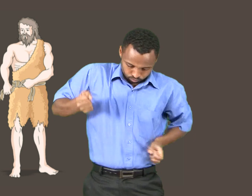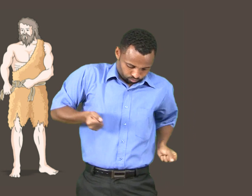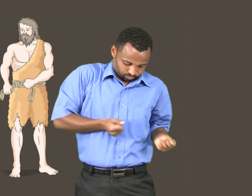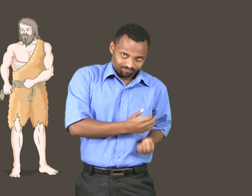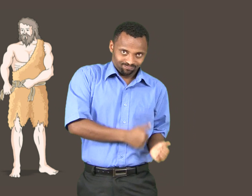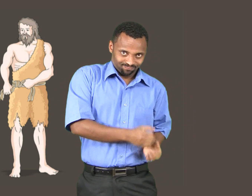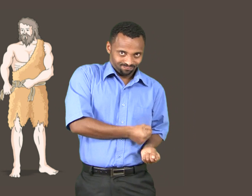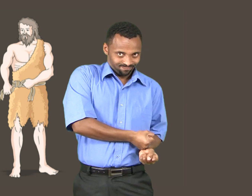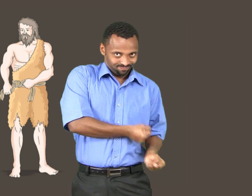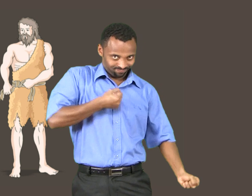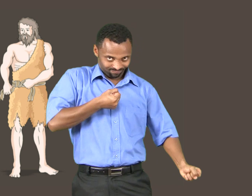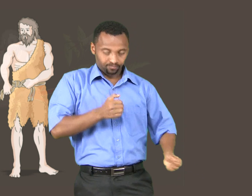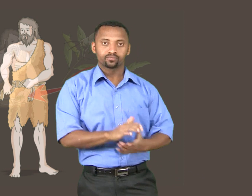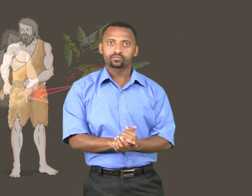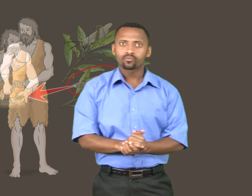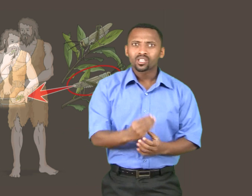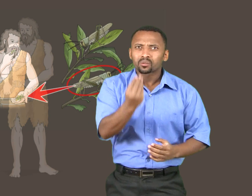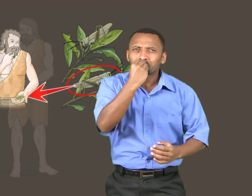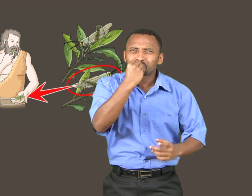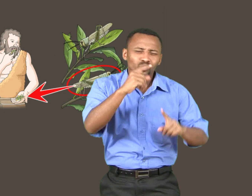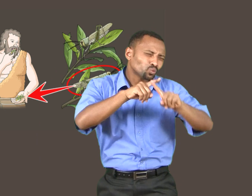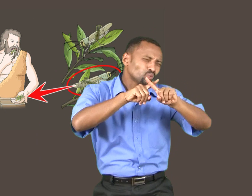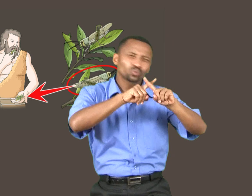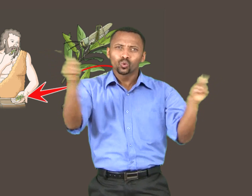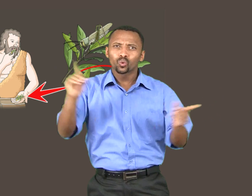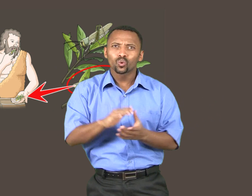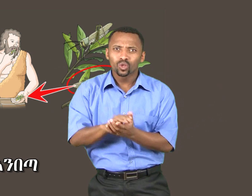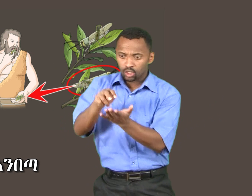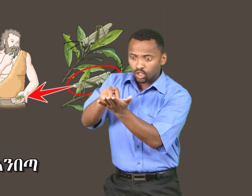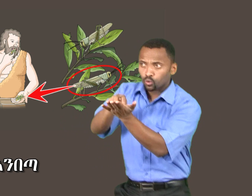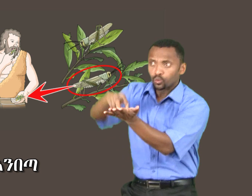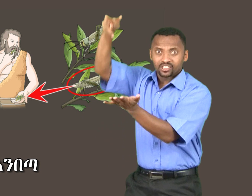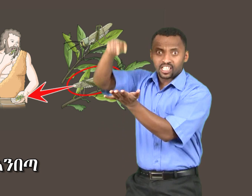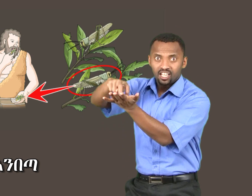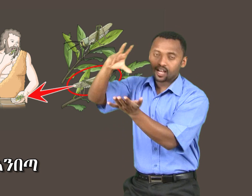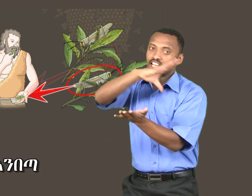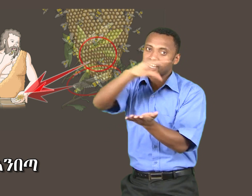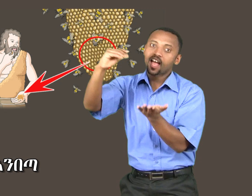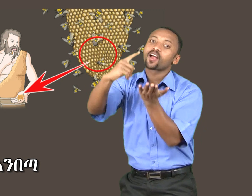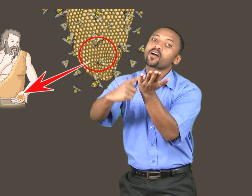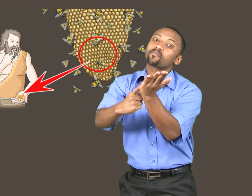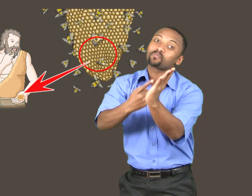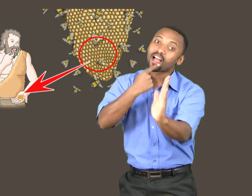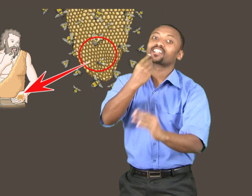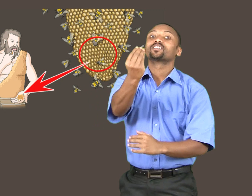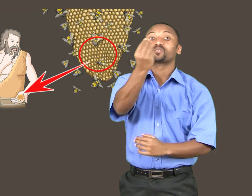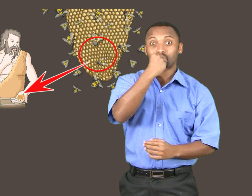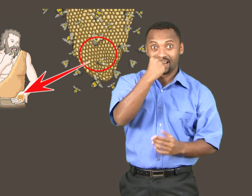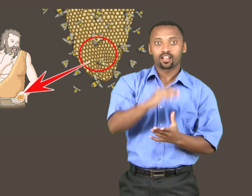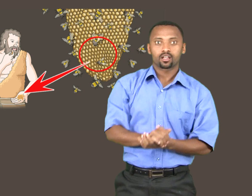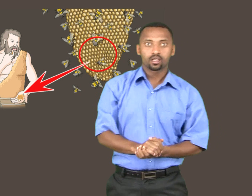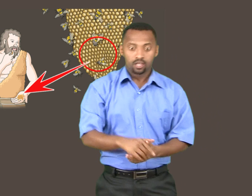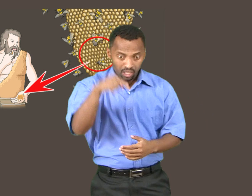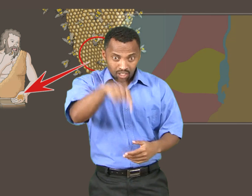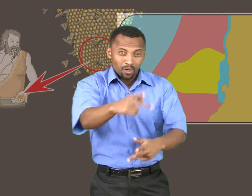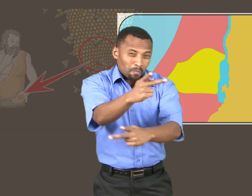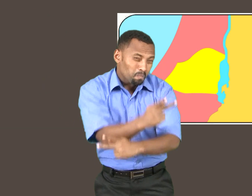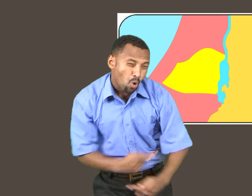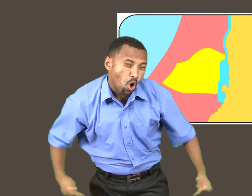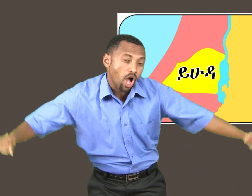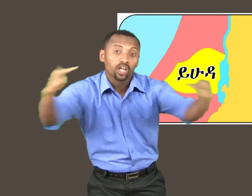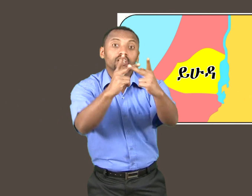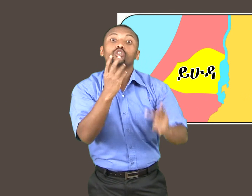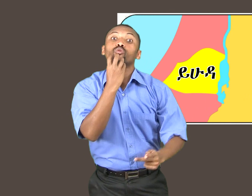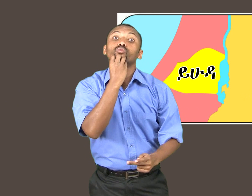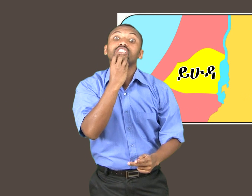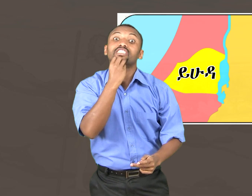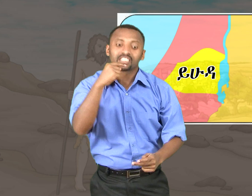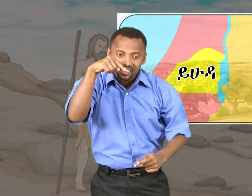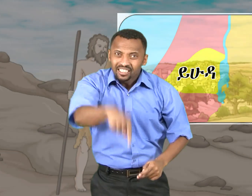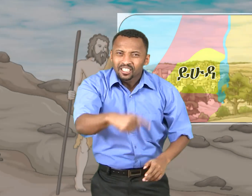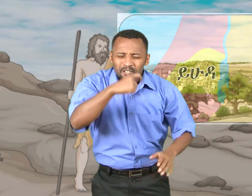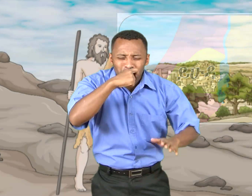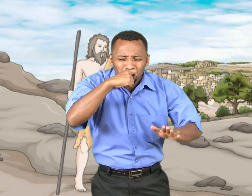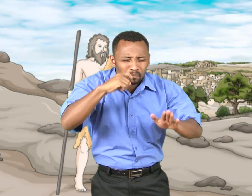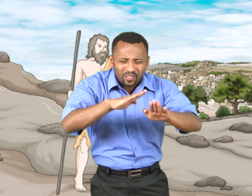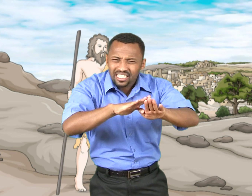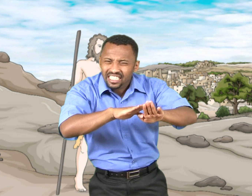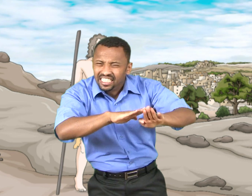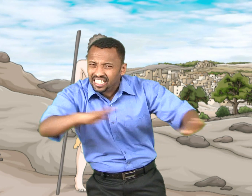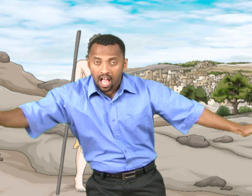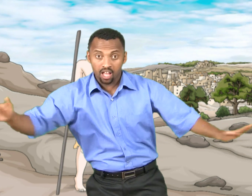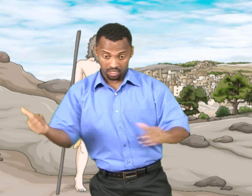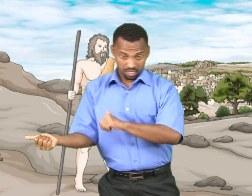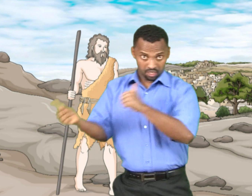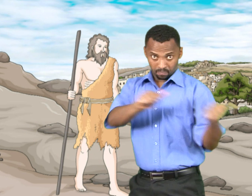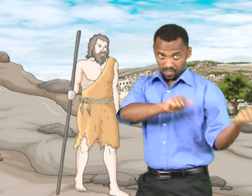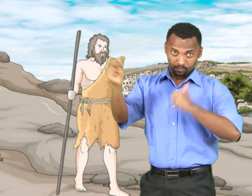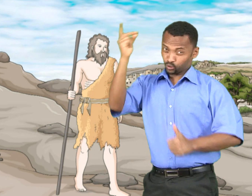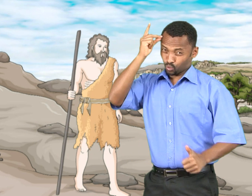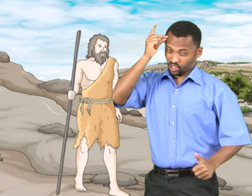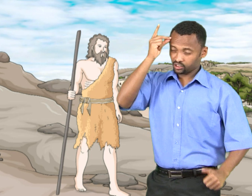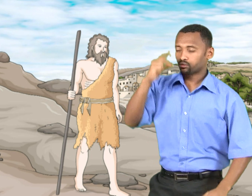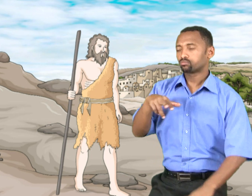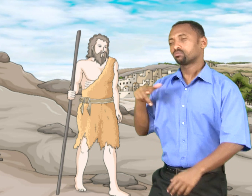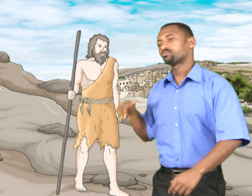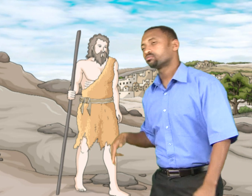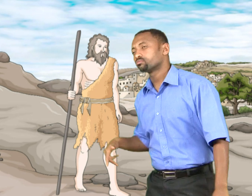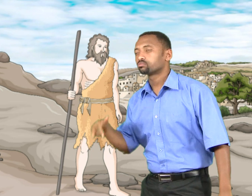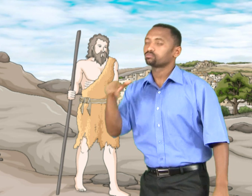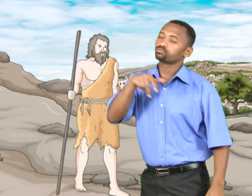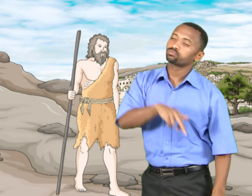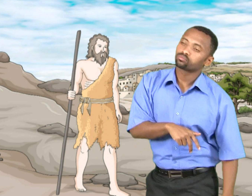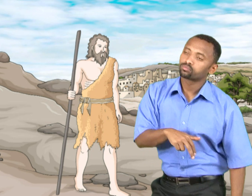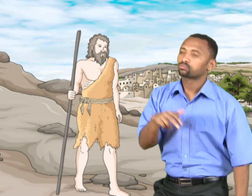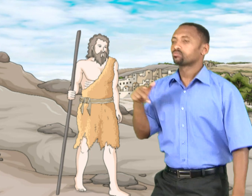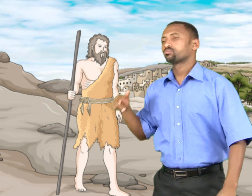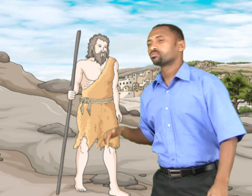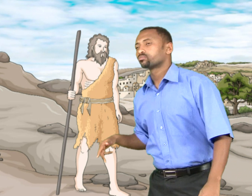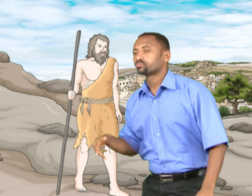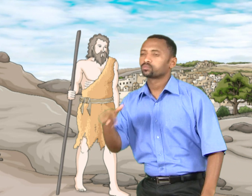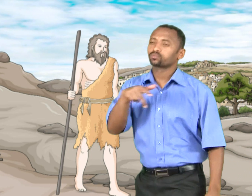His food was locusts and wild honey.